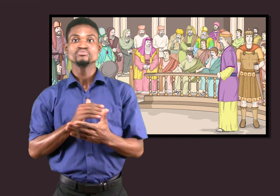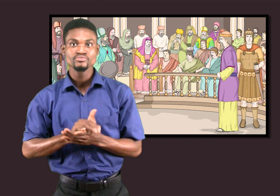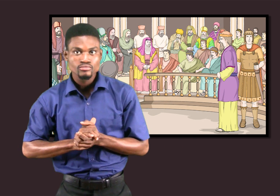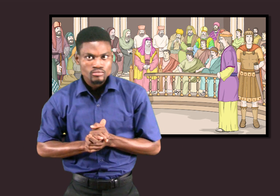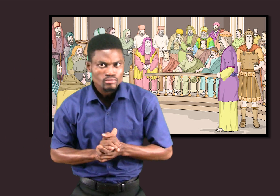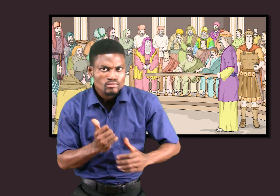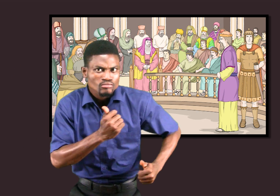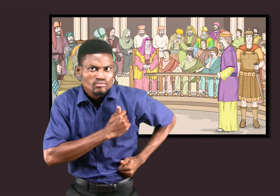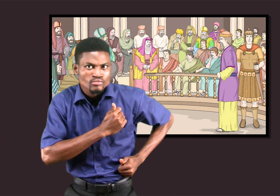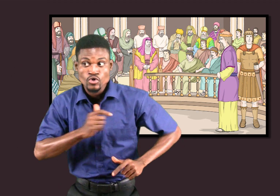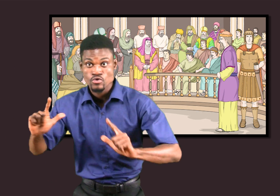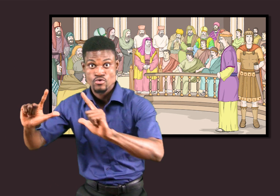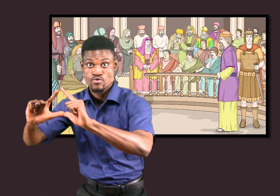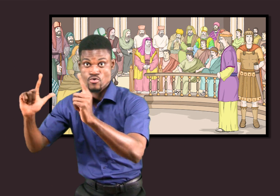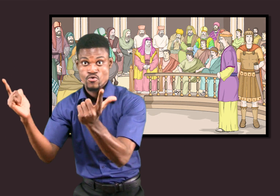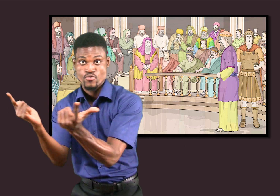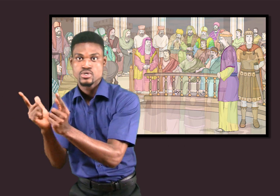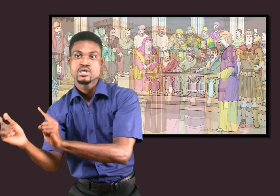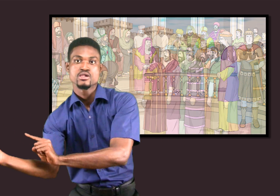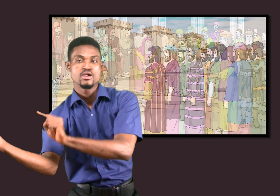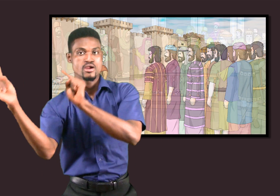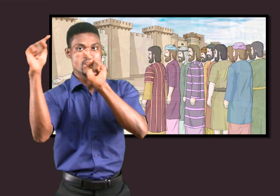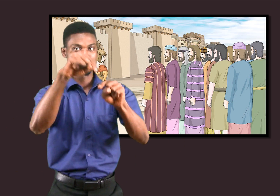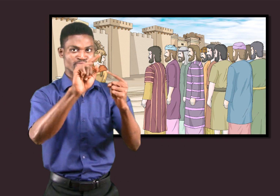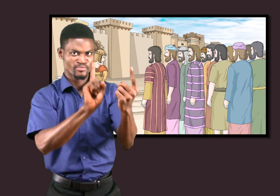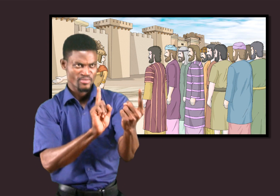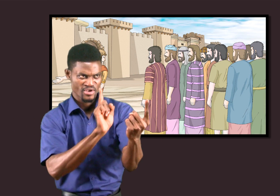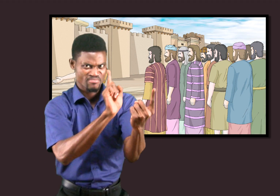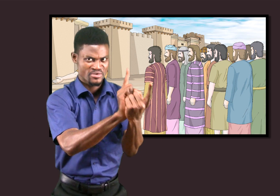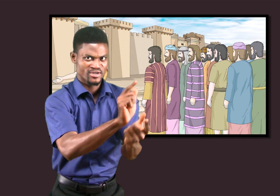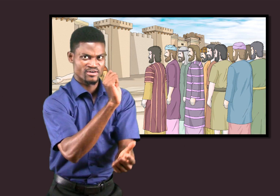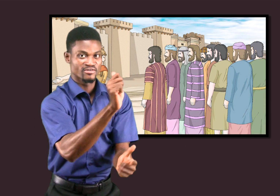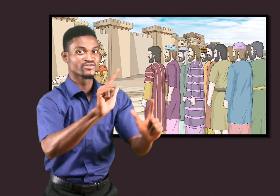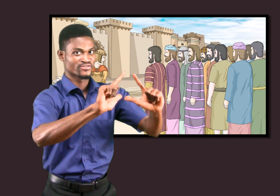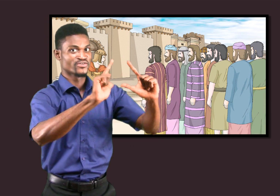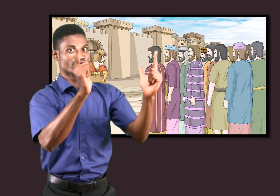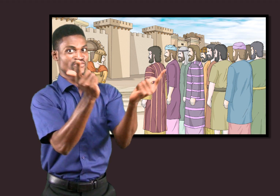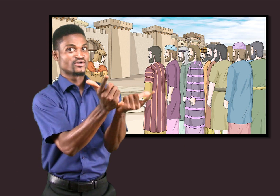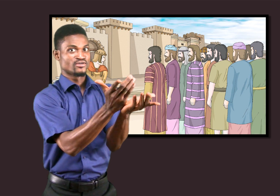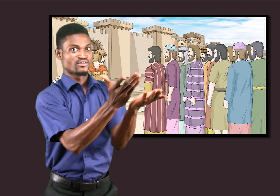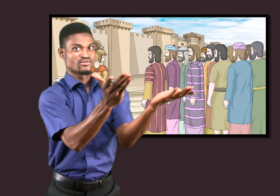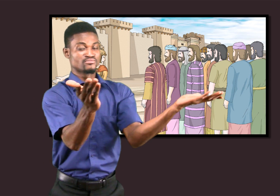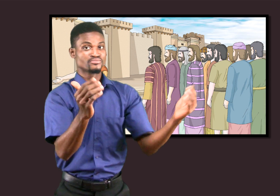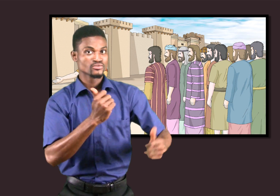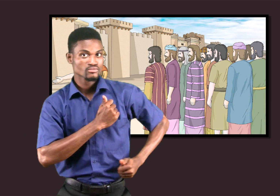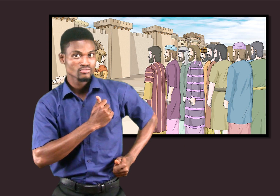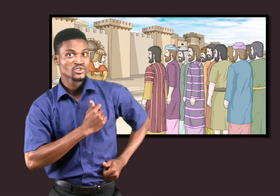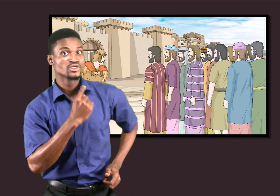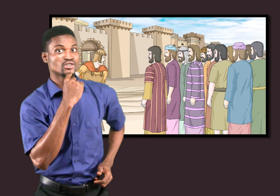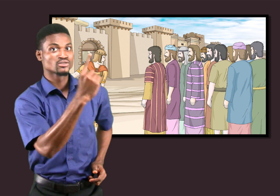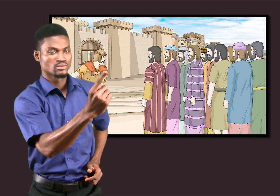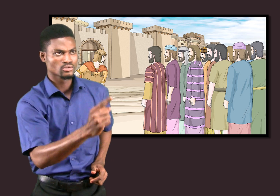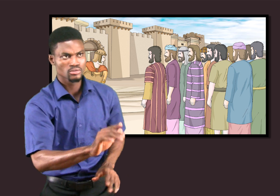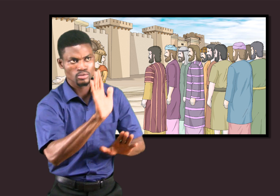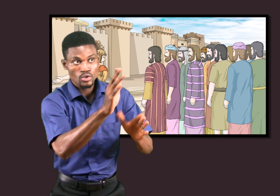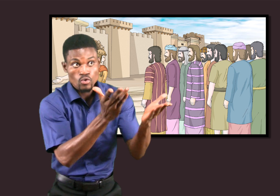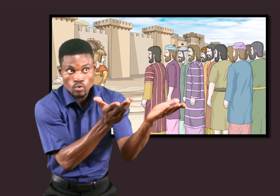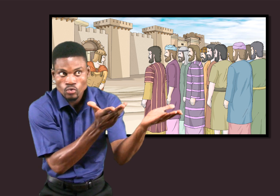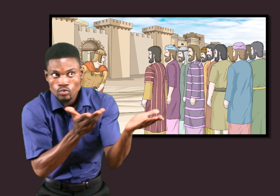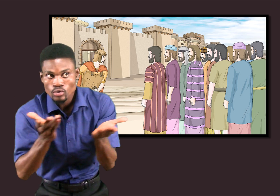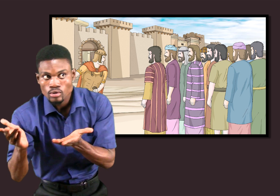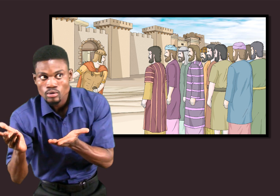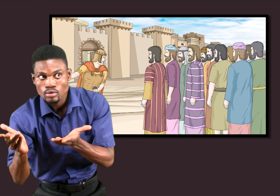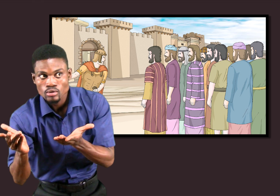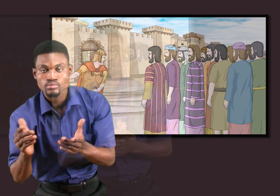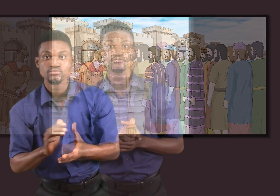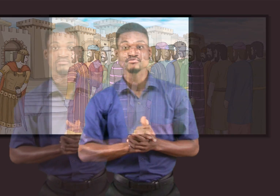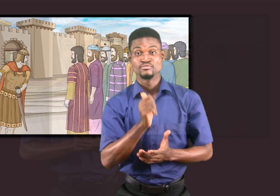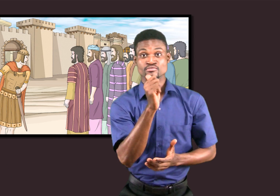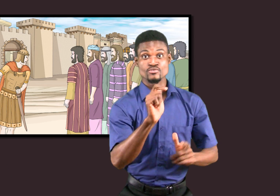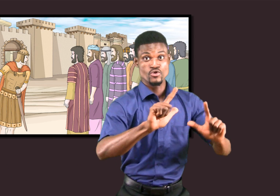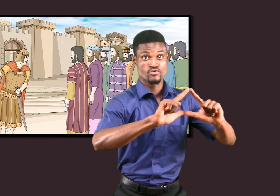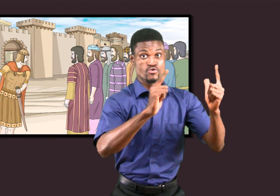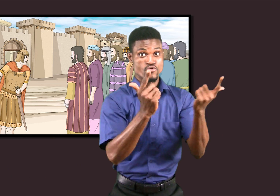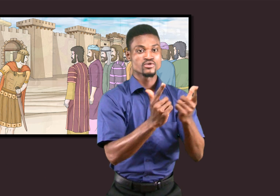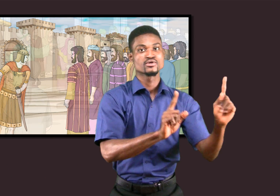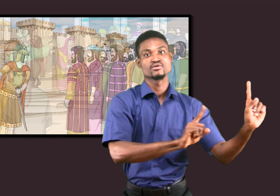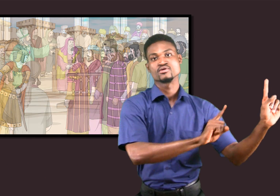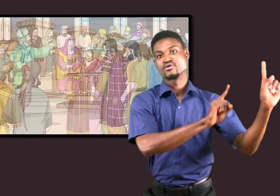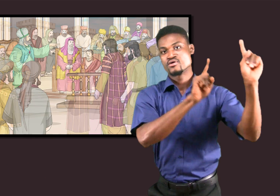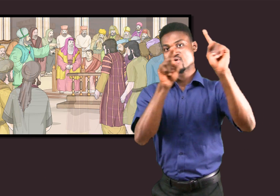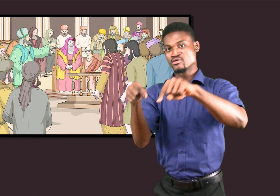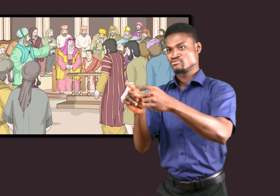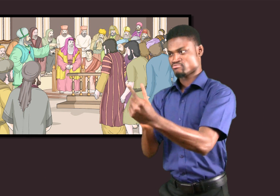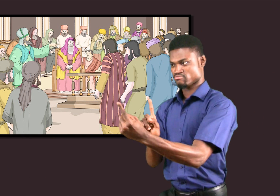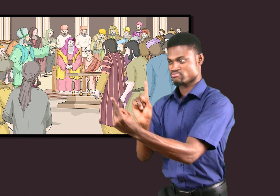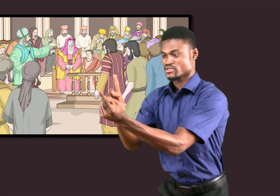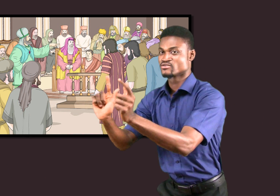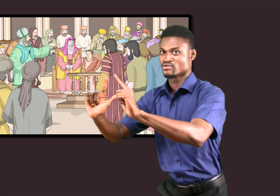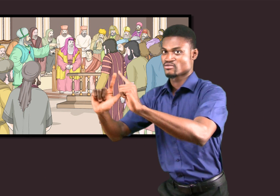At that point, the captain went with the officers and brought the apostles—but not by force, for fear the people would stone them.